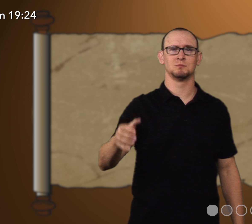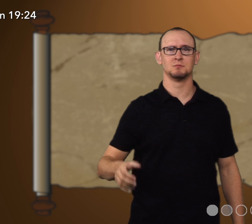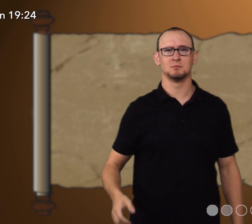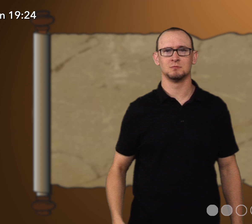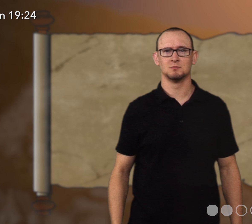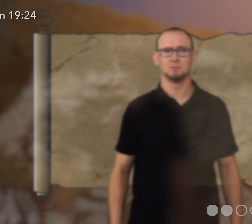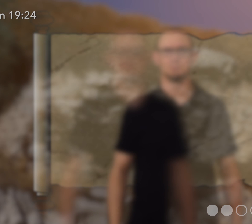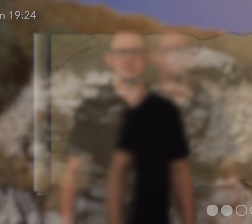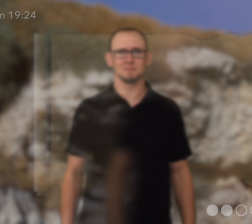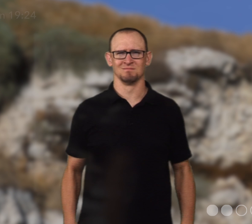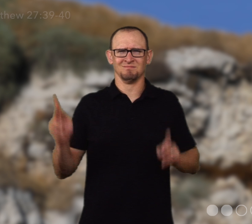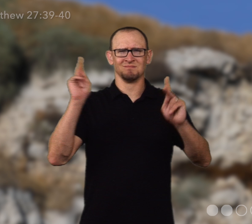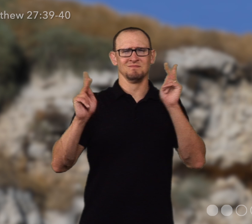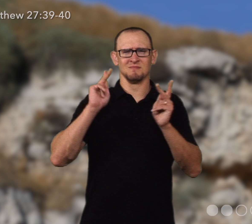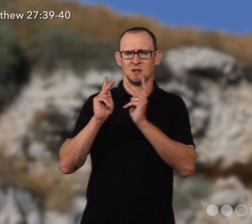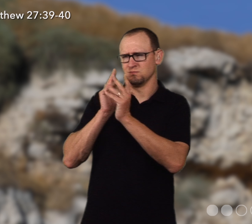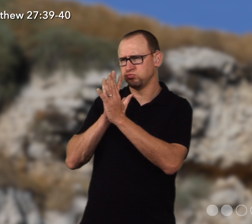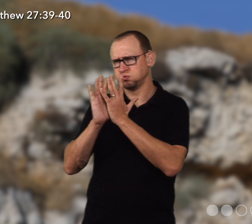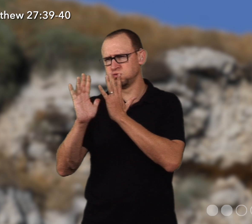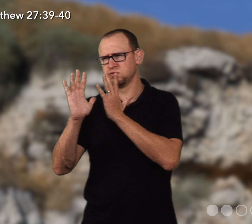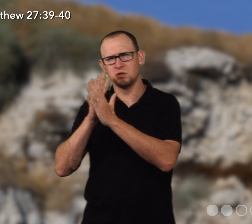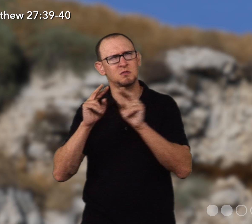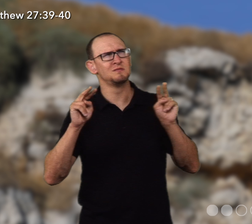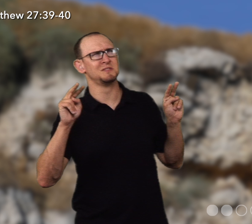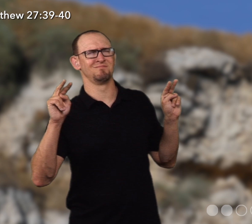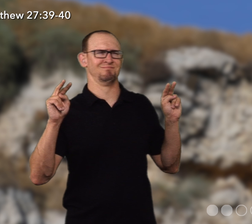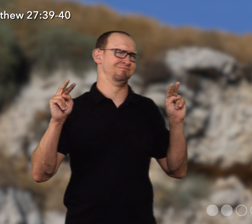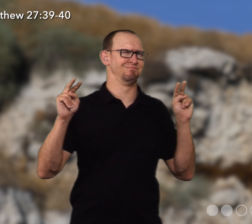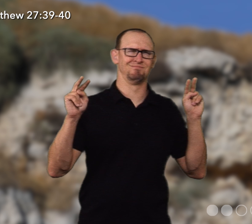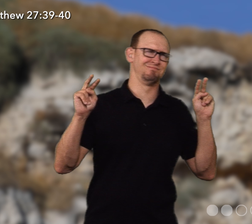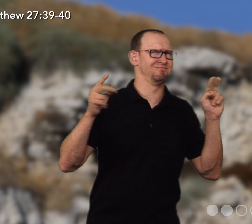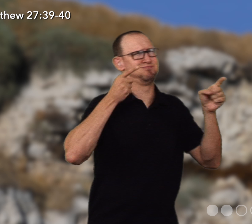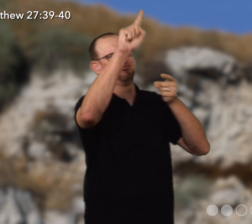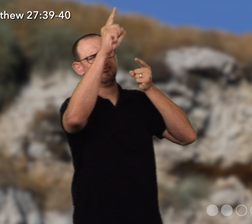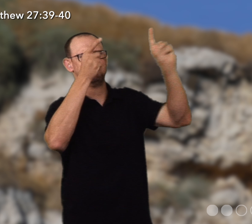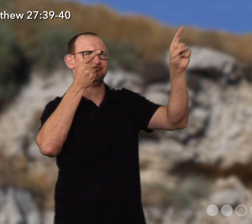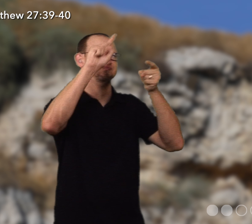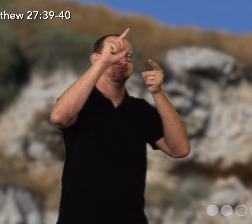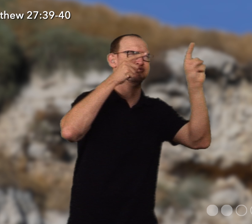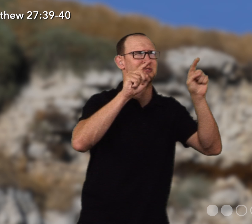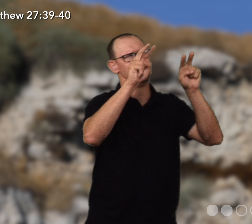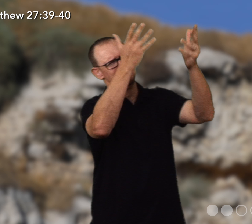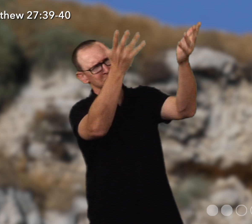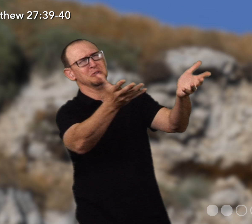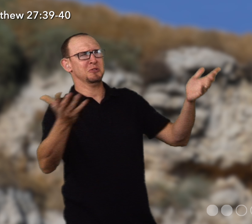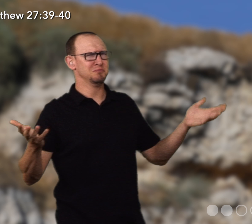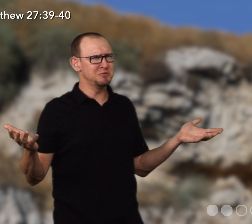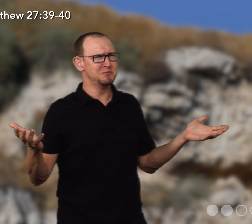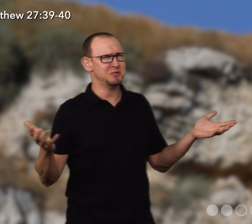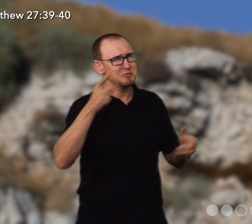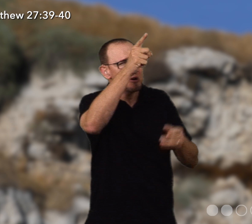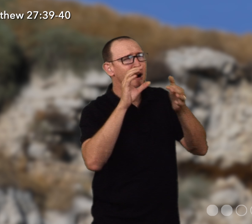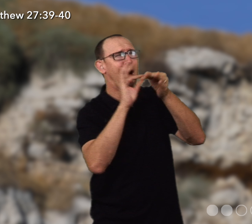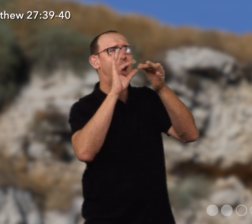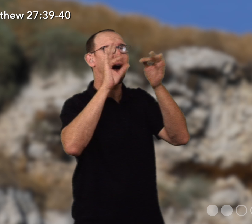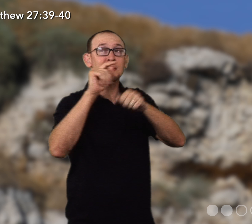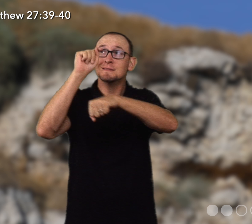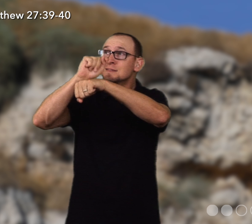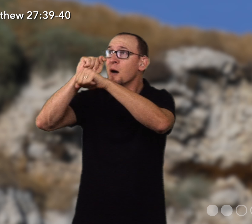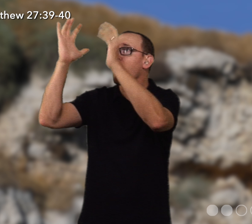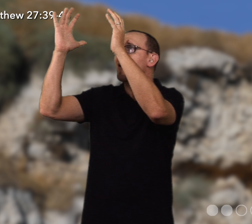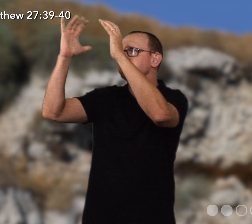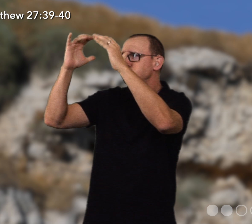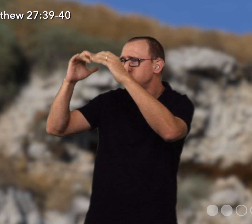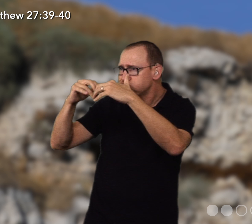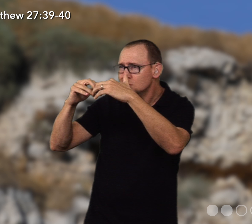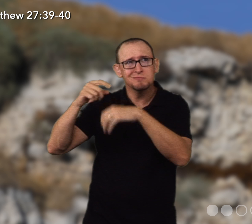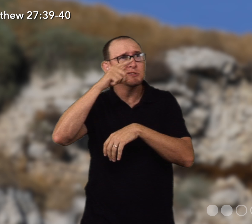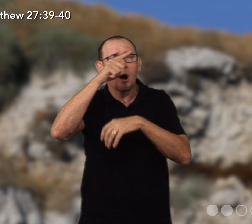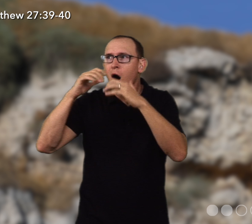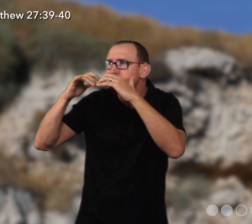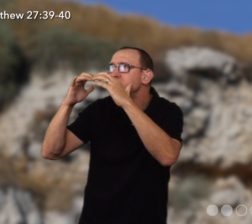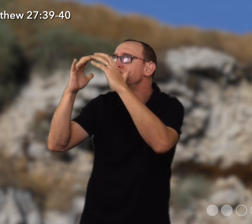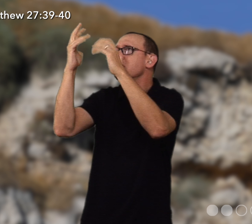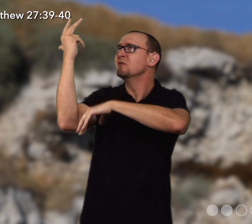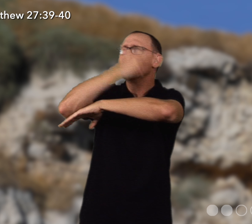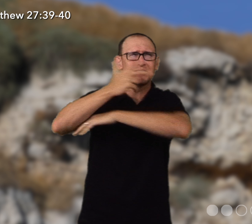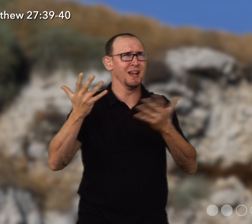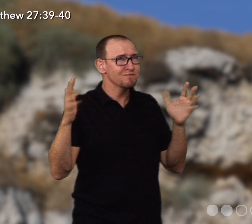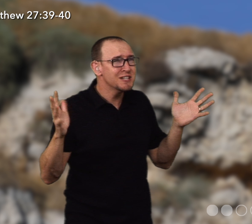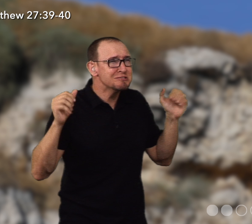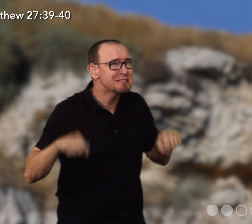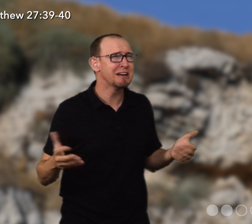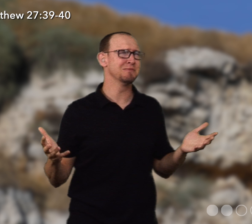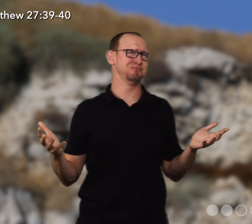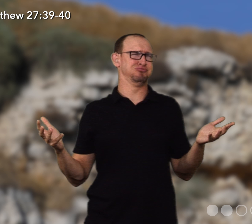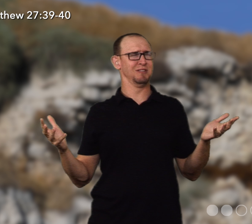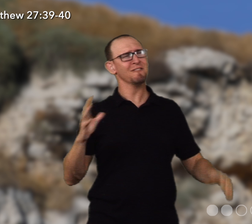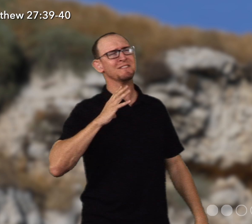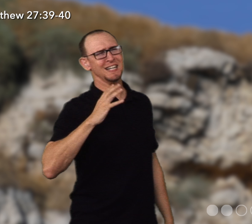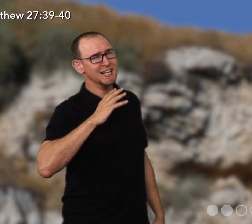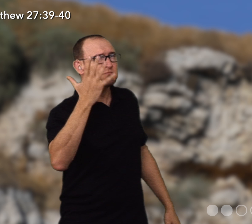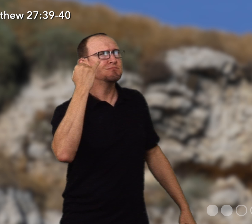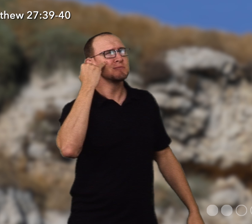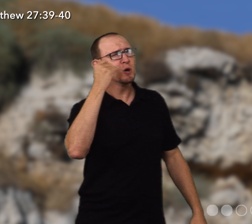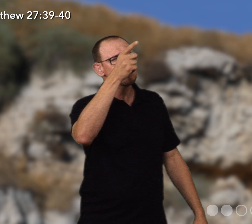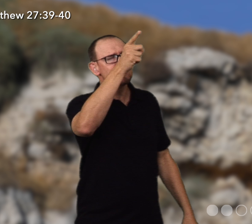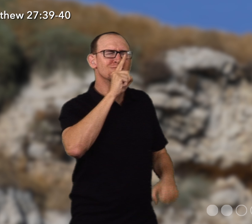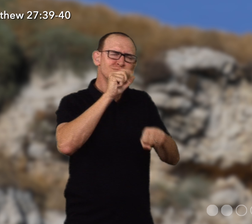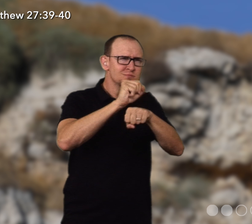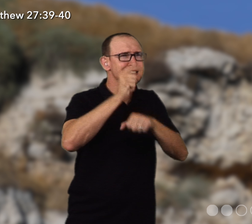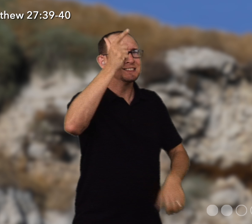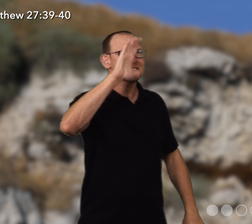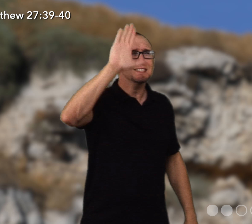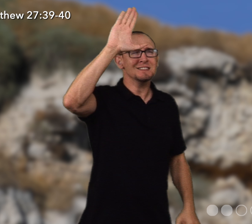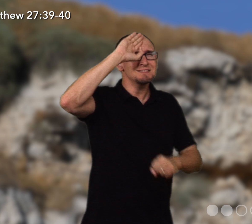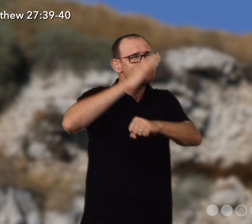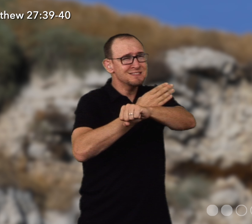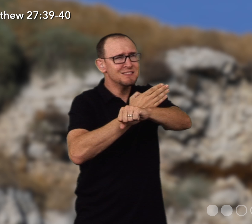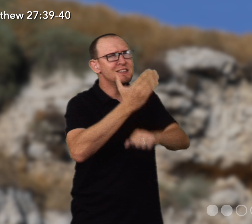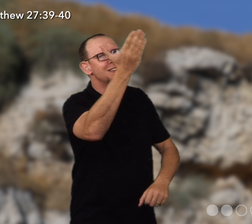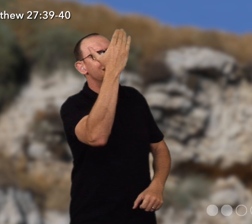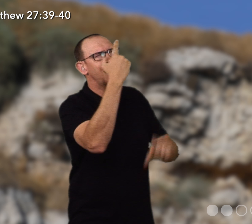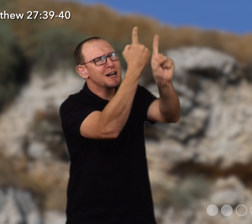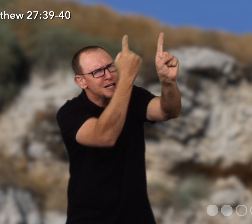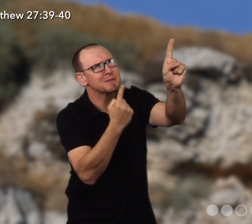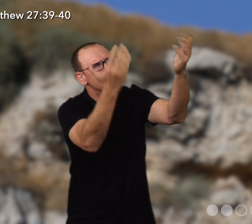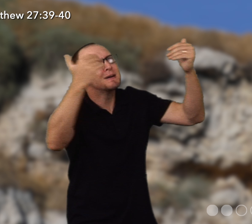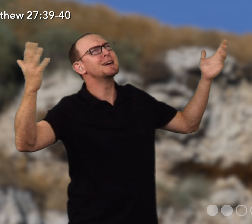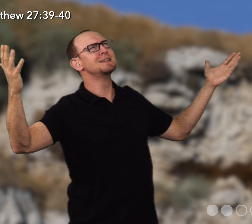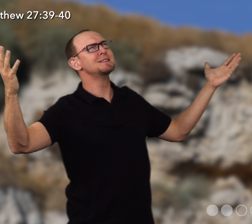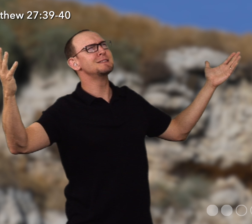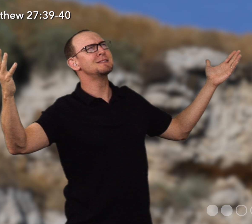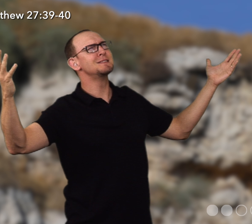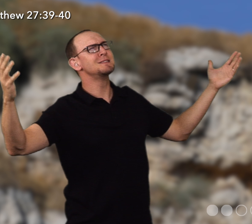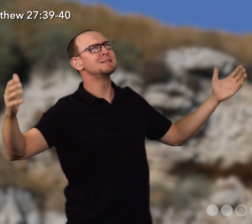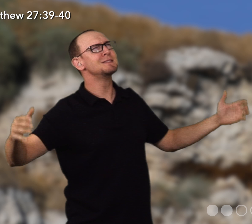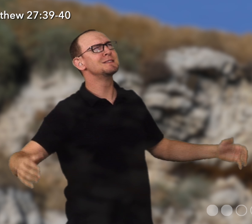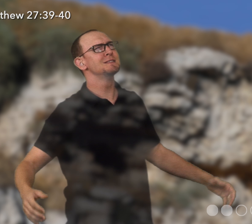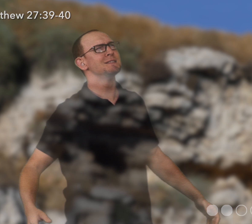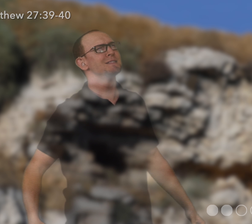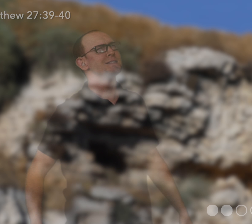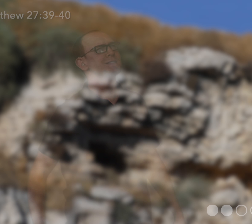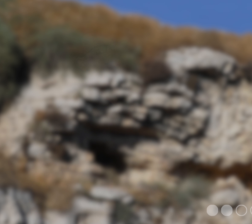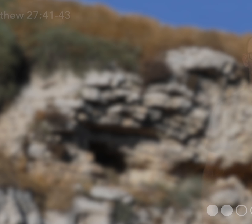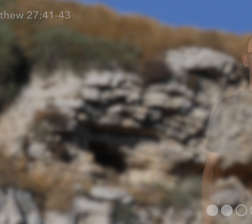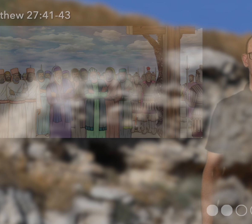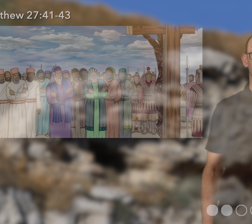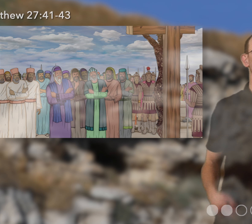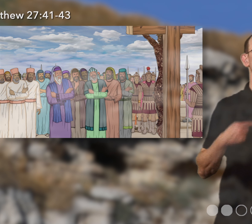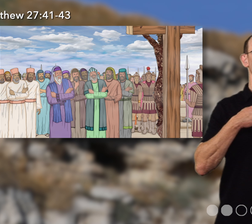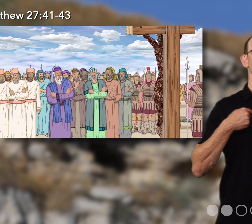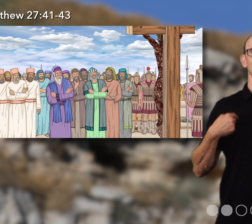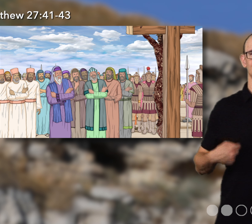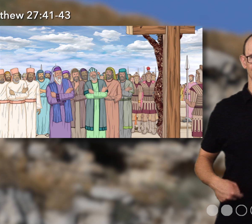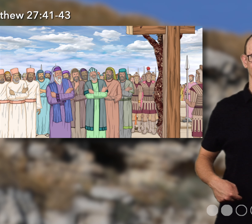And those who passed by heaped abuse on Him, shaking their heads and saying, “You who are going to destroy the temple and rebuild it in three days, save Yourself! If You are the Son of God, come down from the cross!”